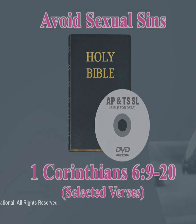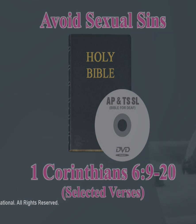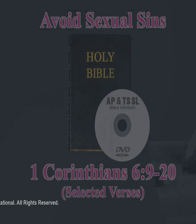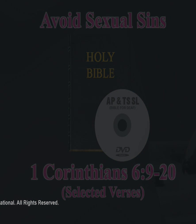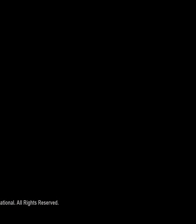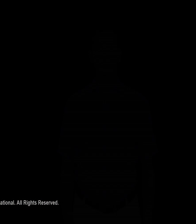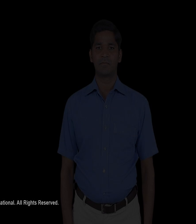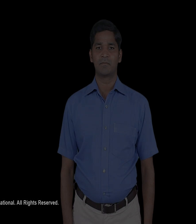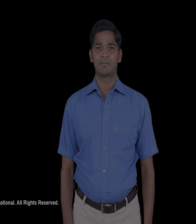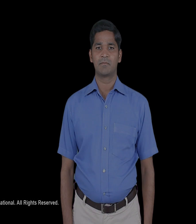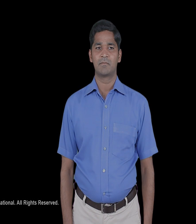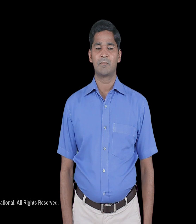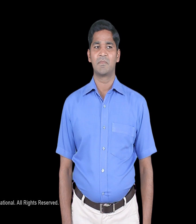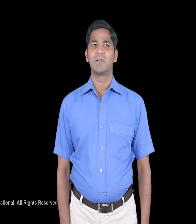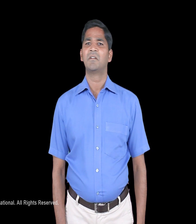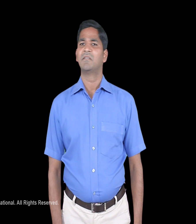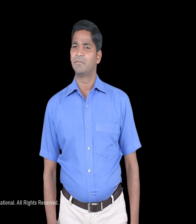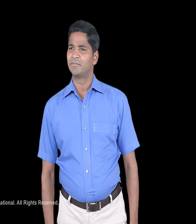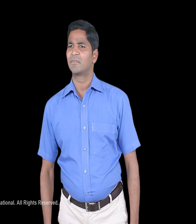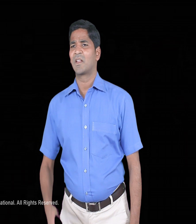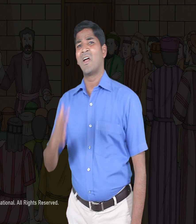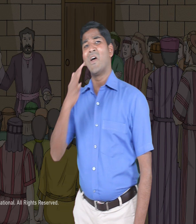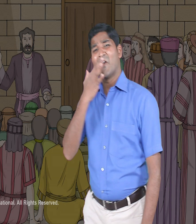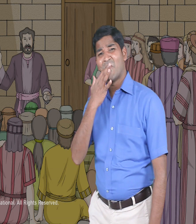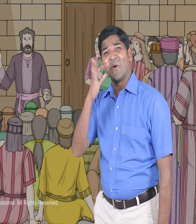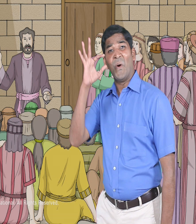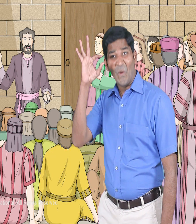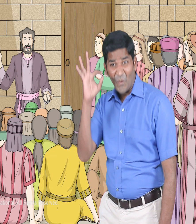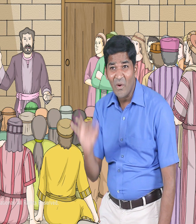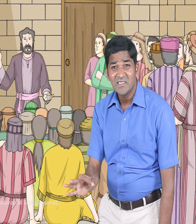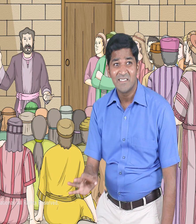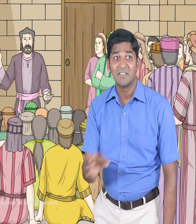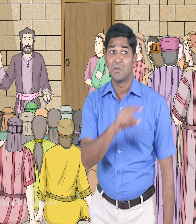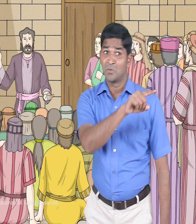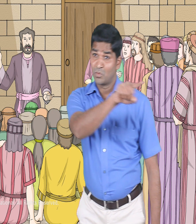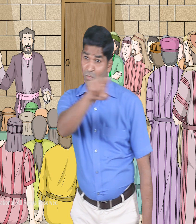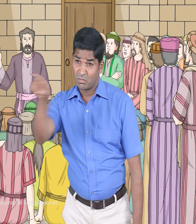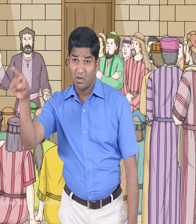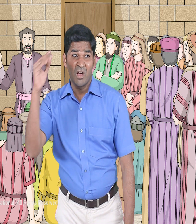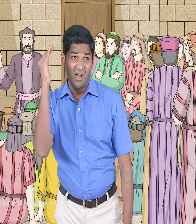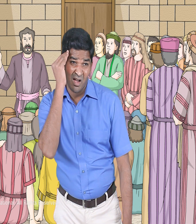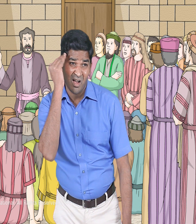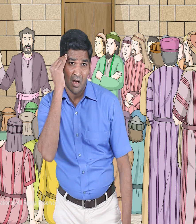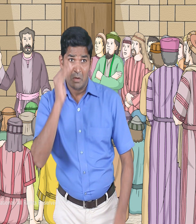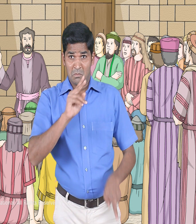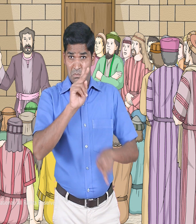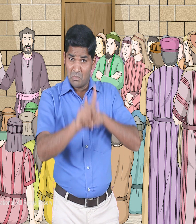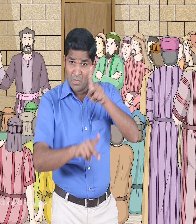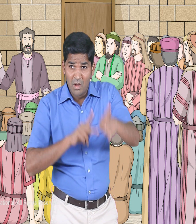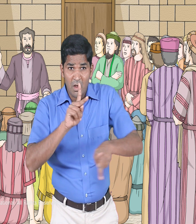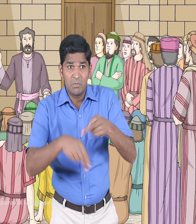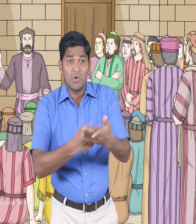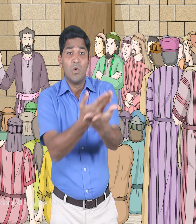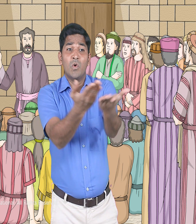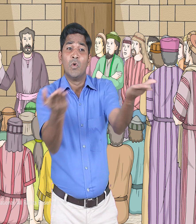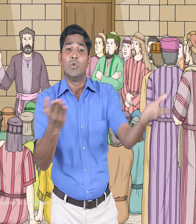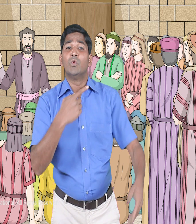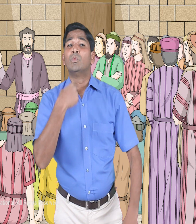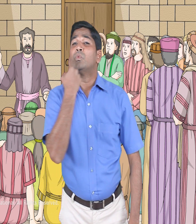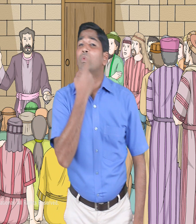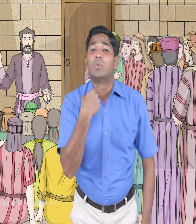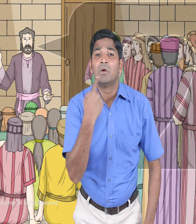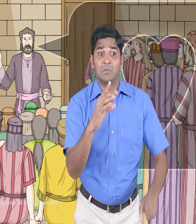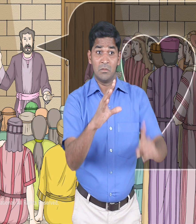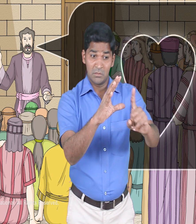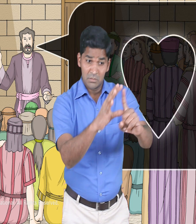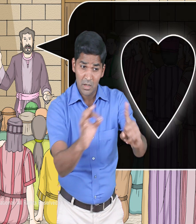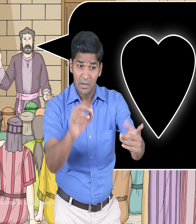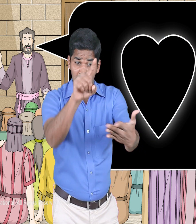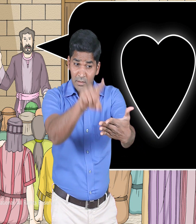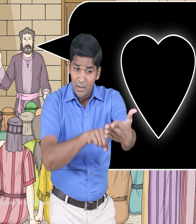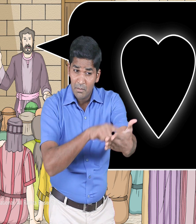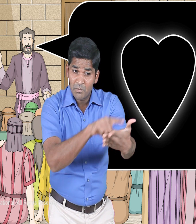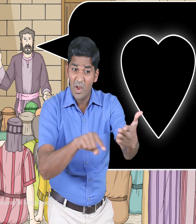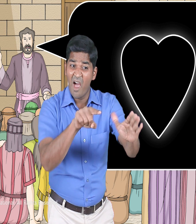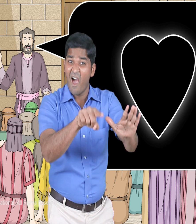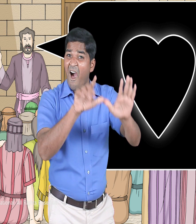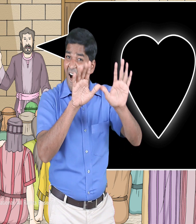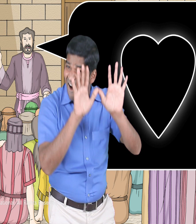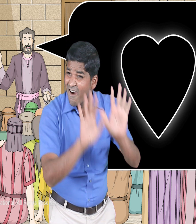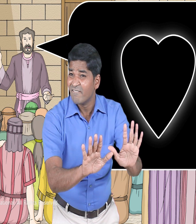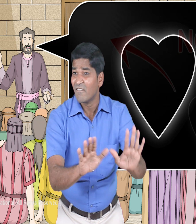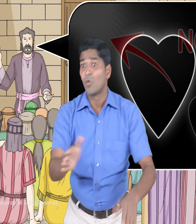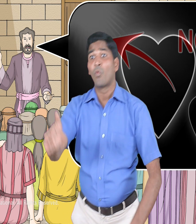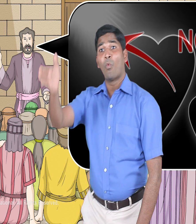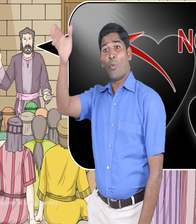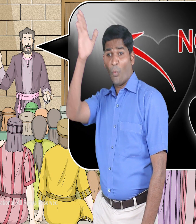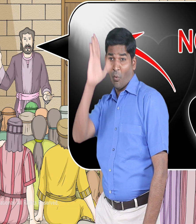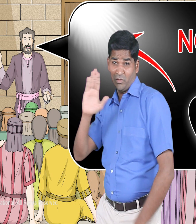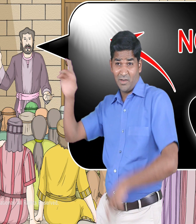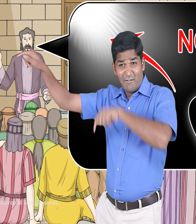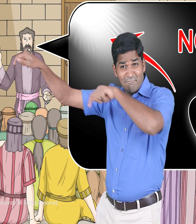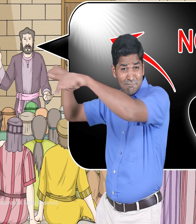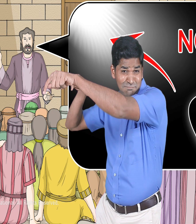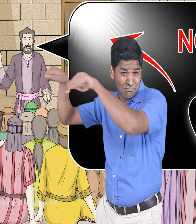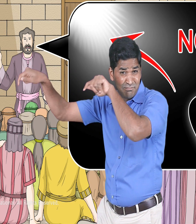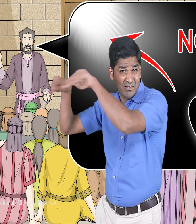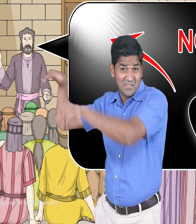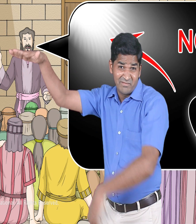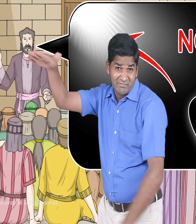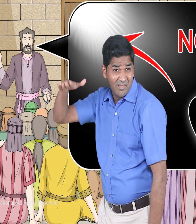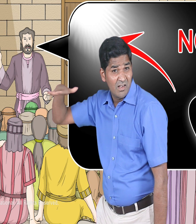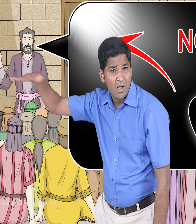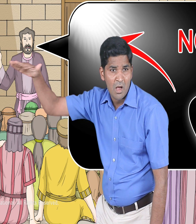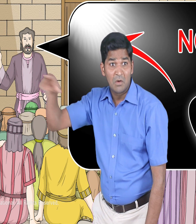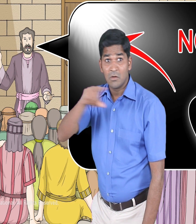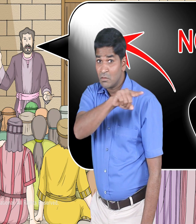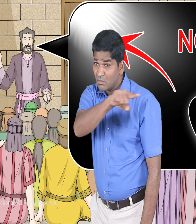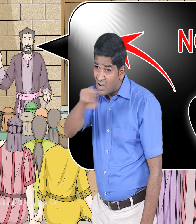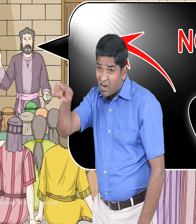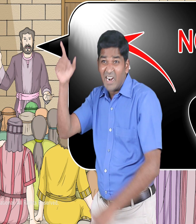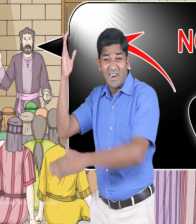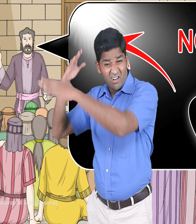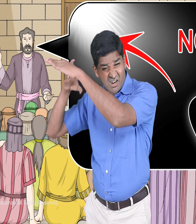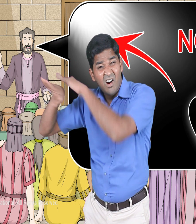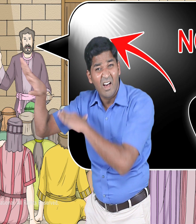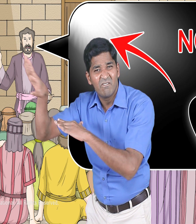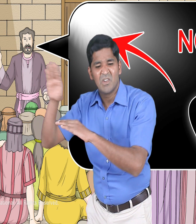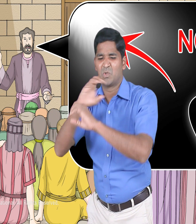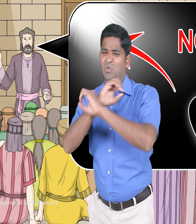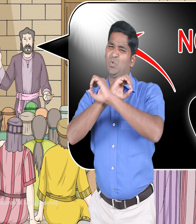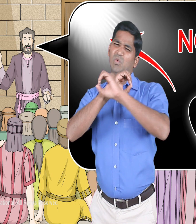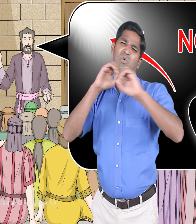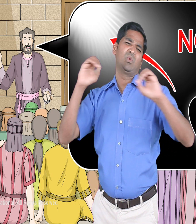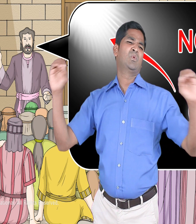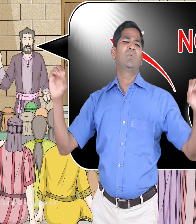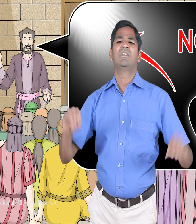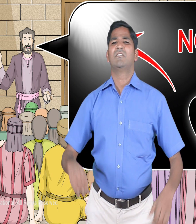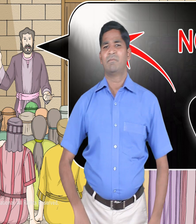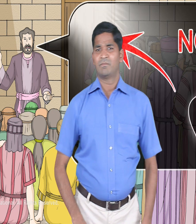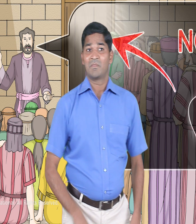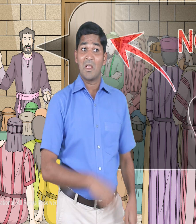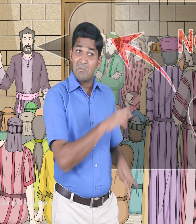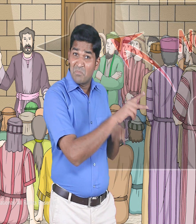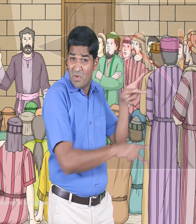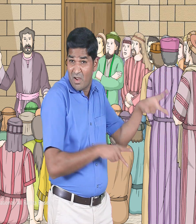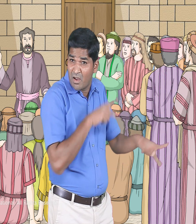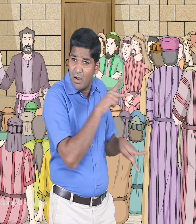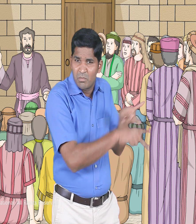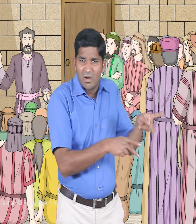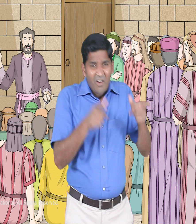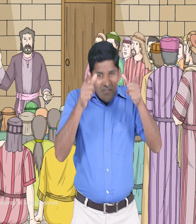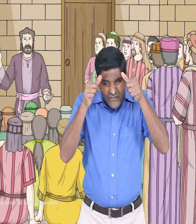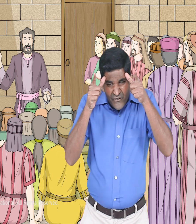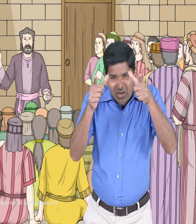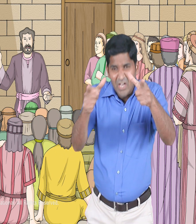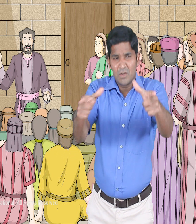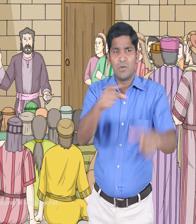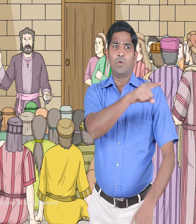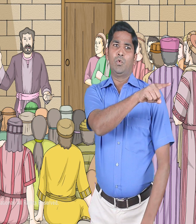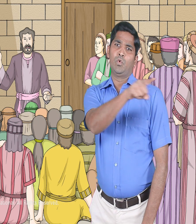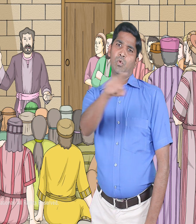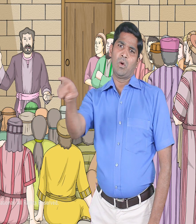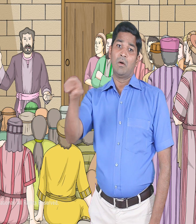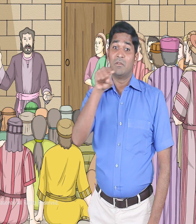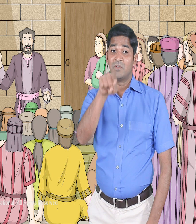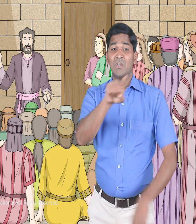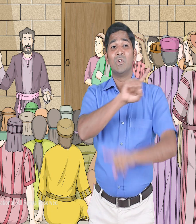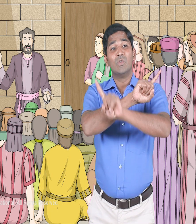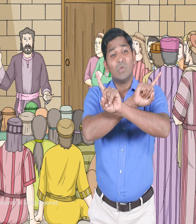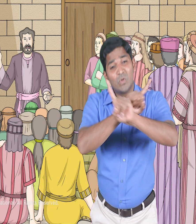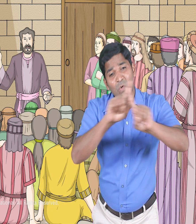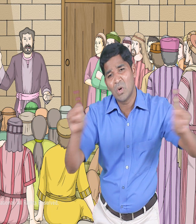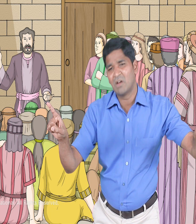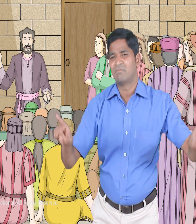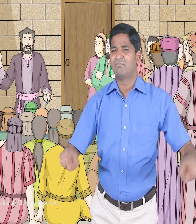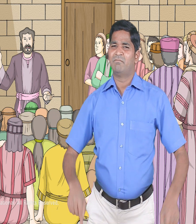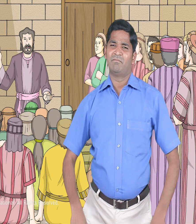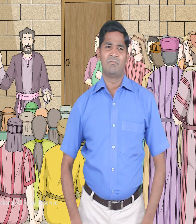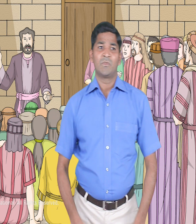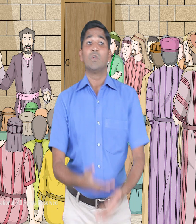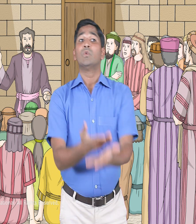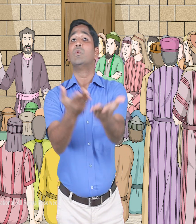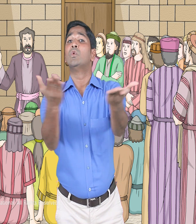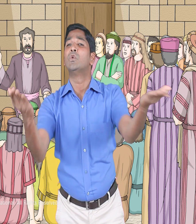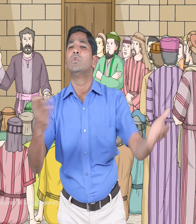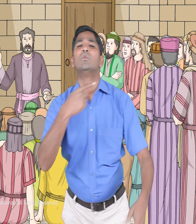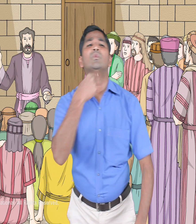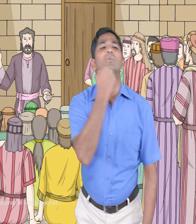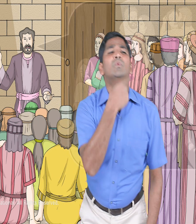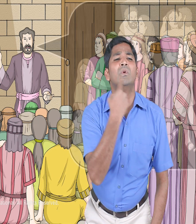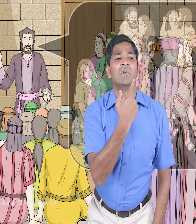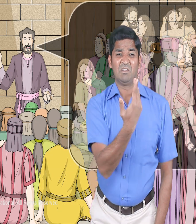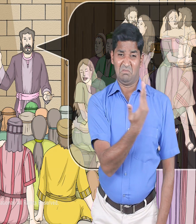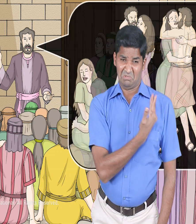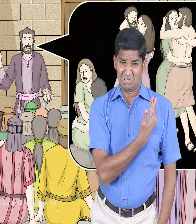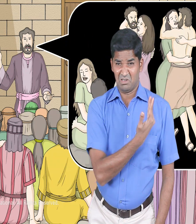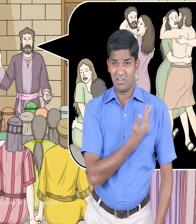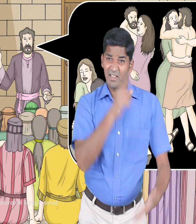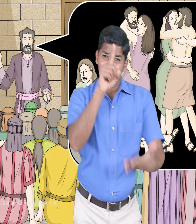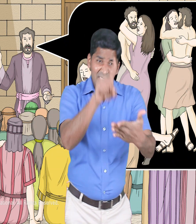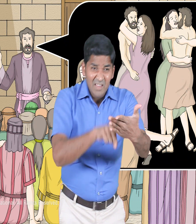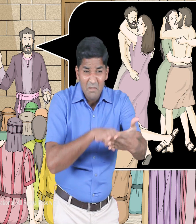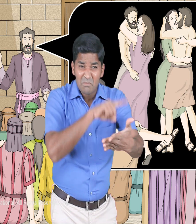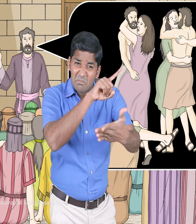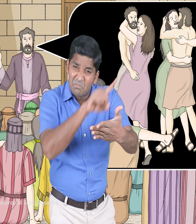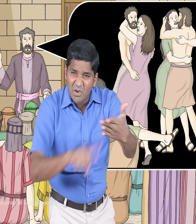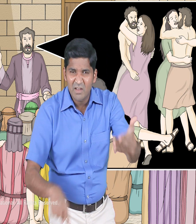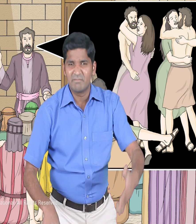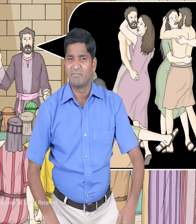Do you not know that the wicked will not inherit the kingdom of God?